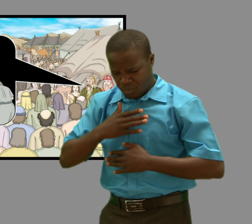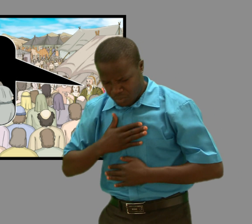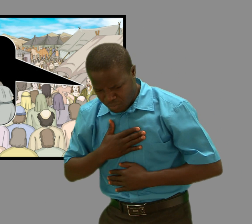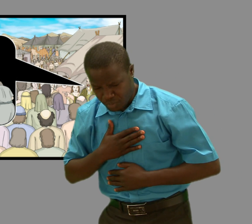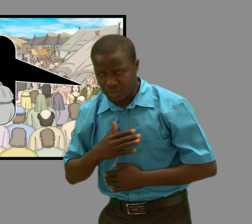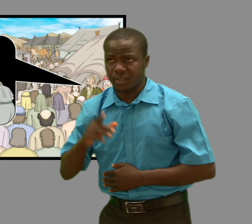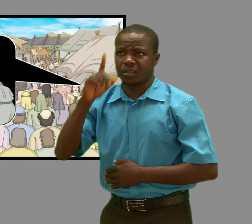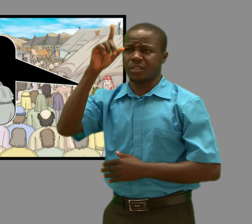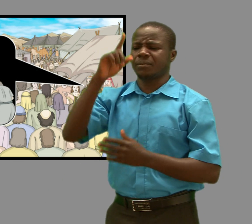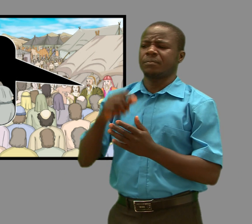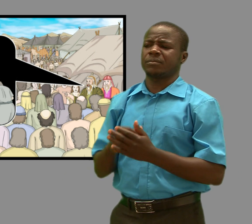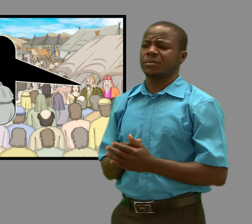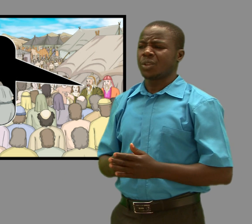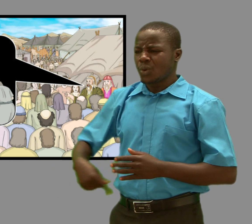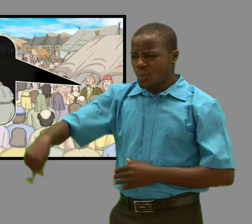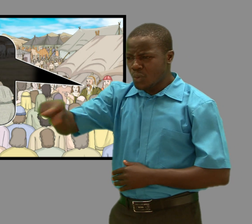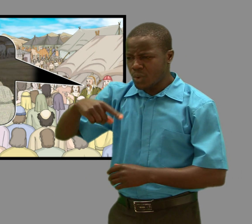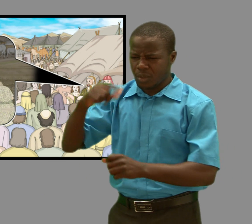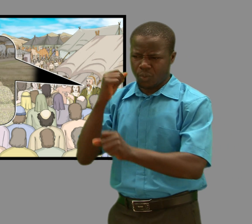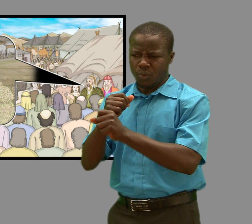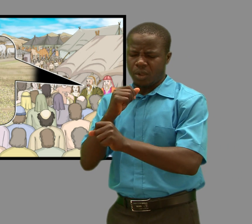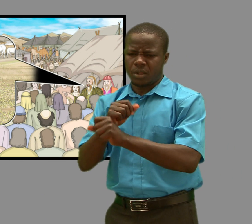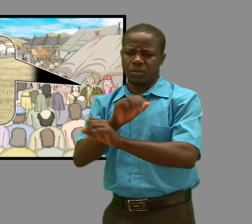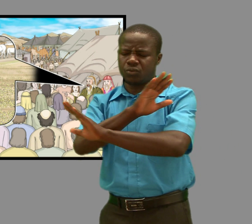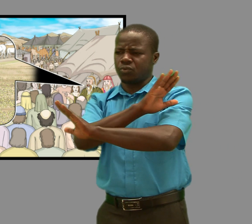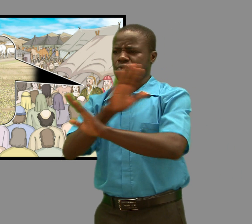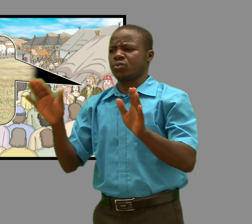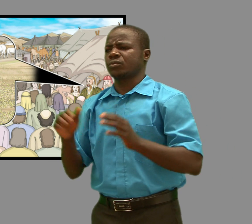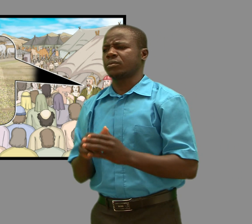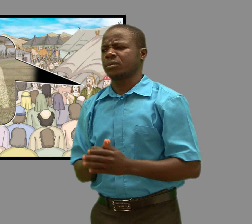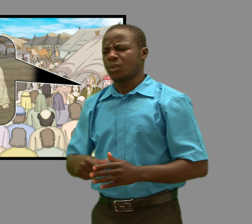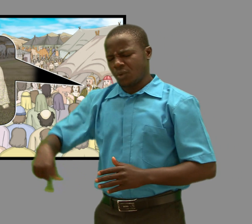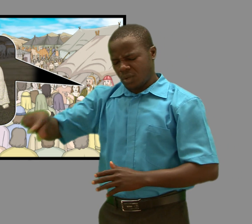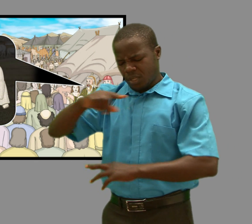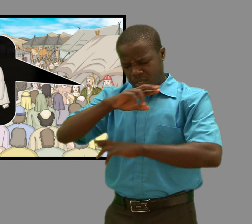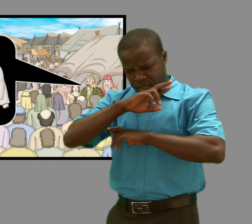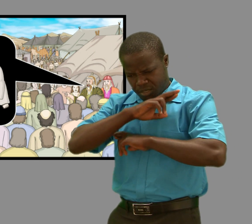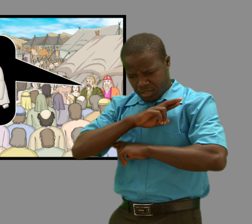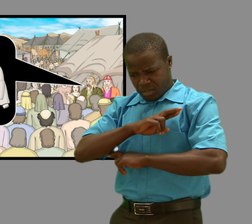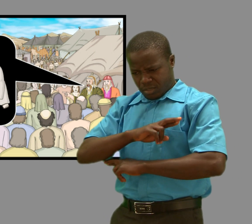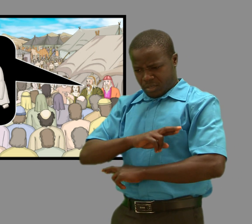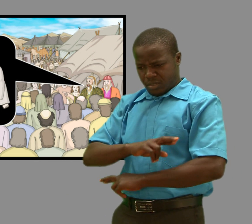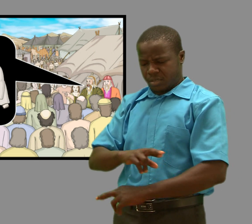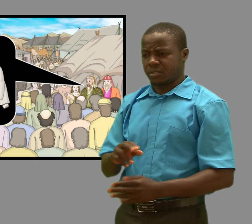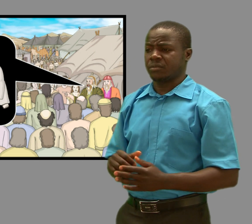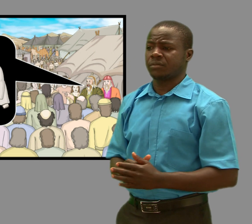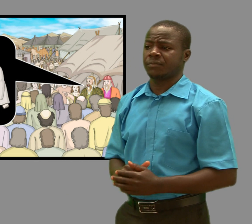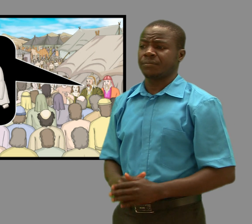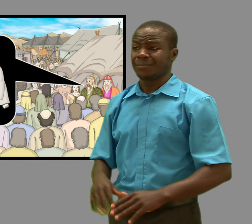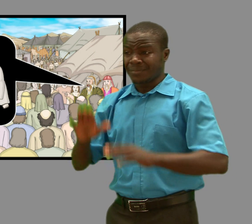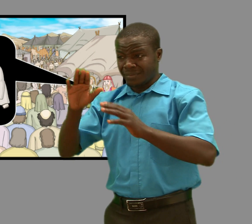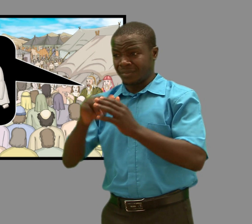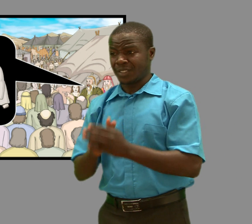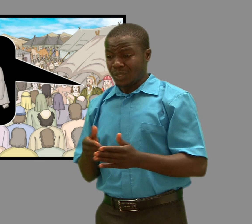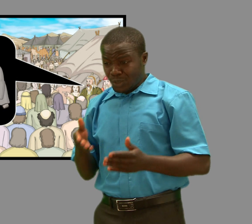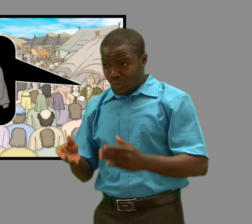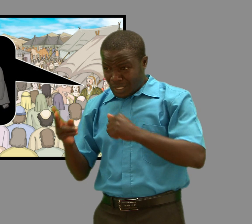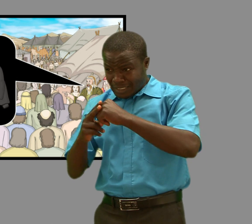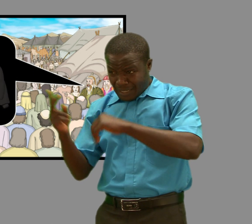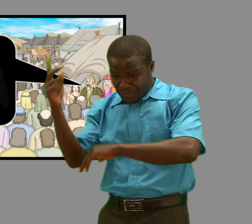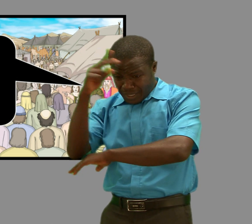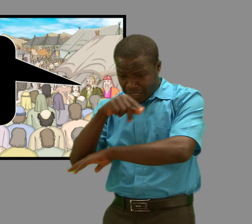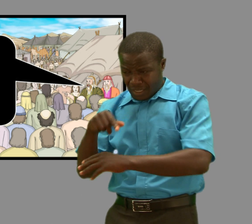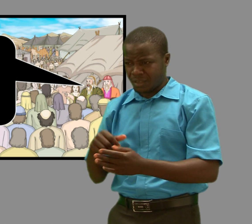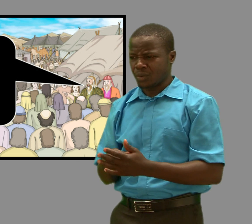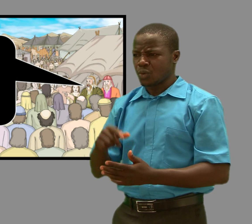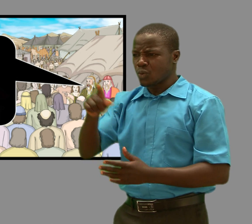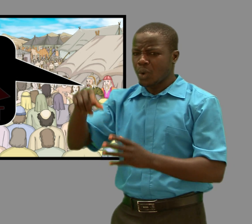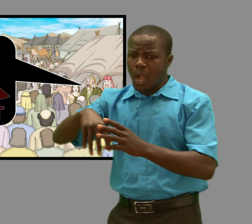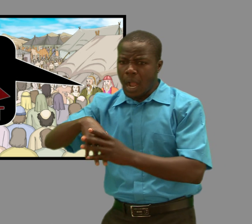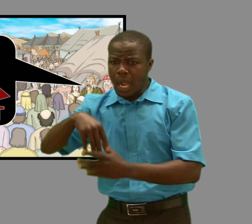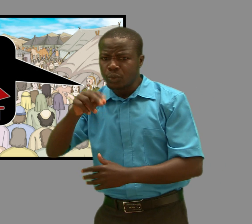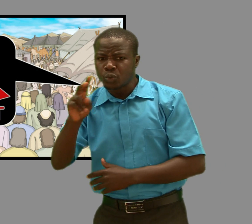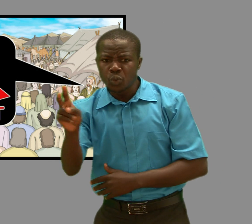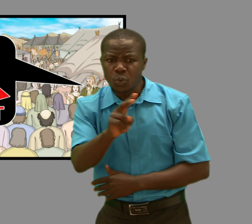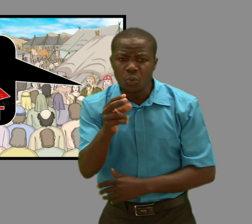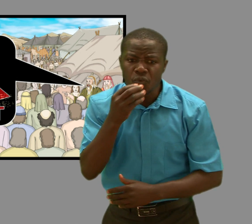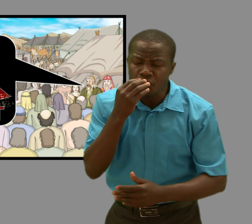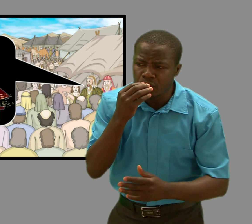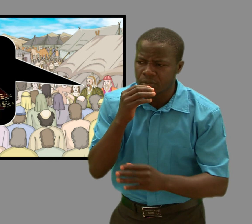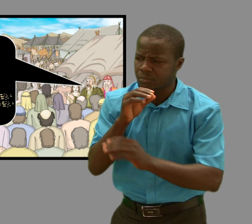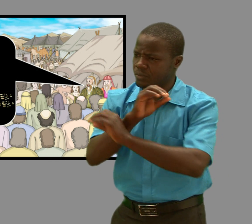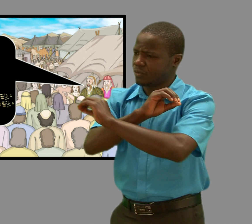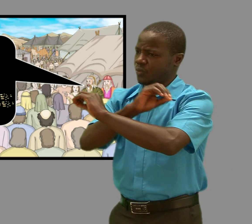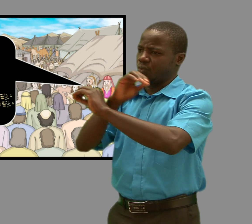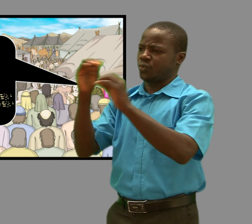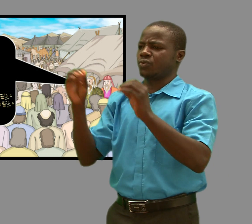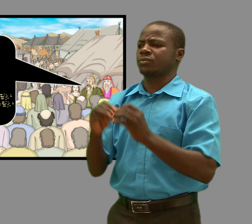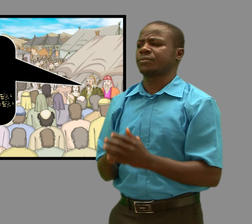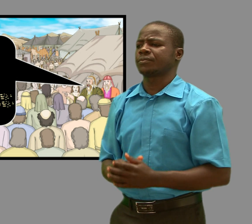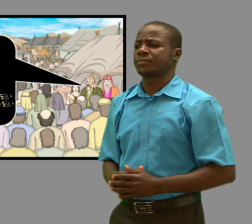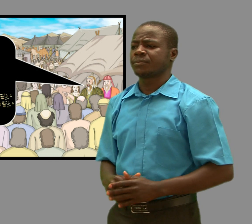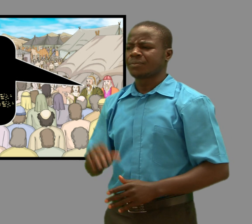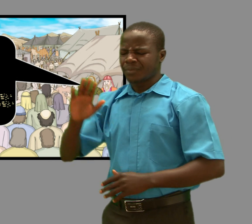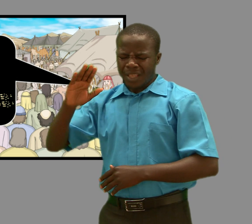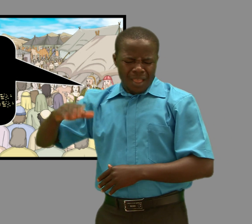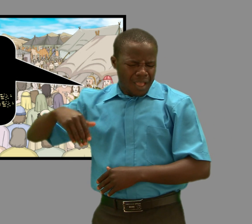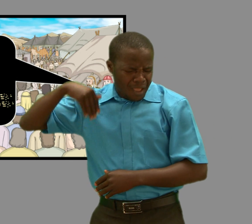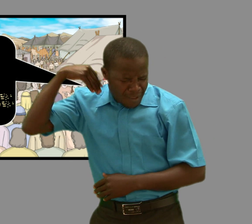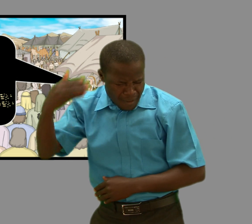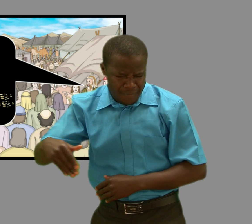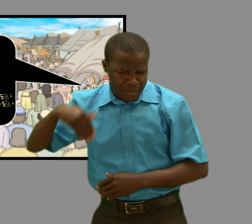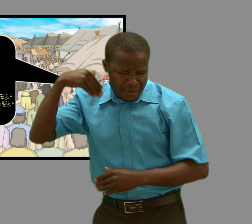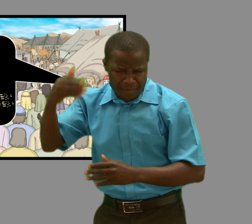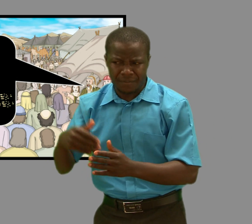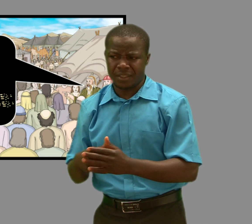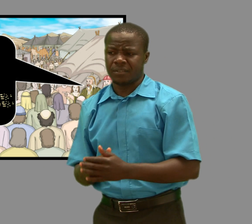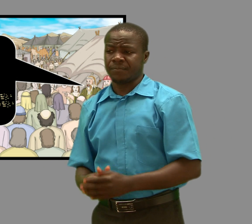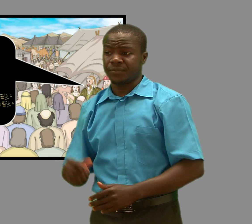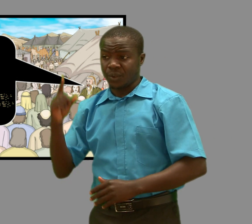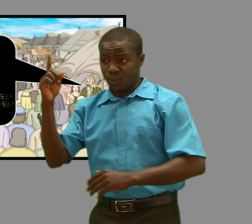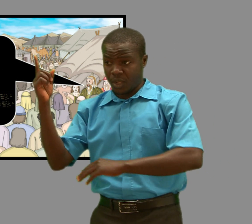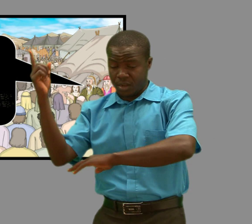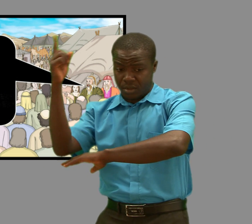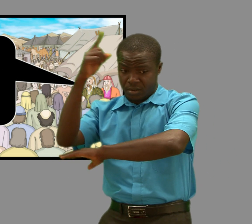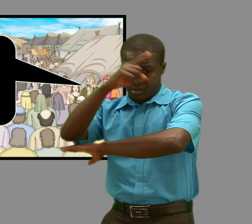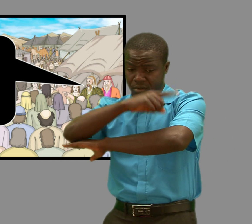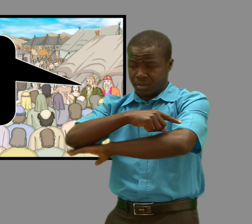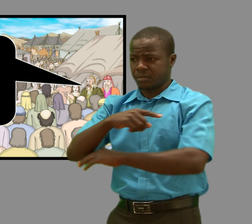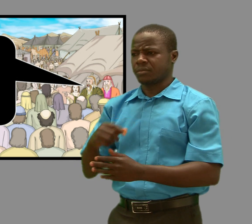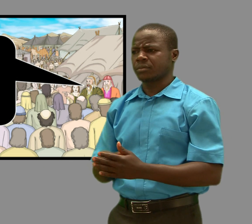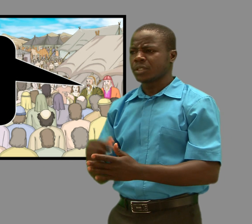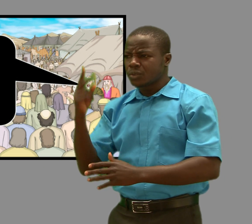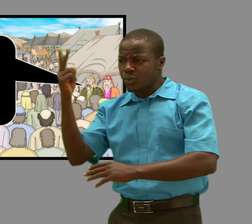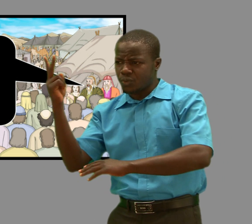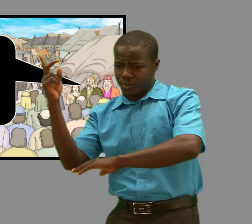Today you will not find anything in the field.